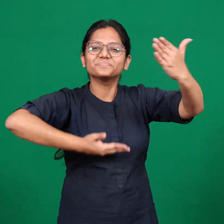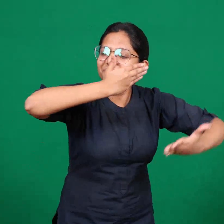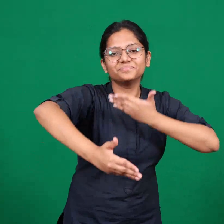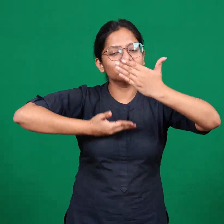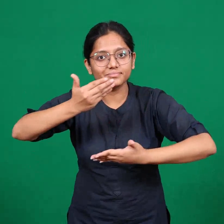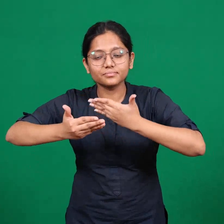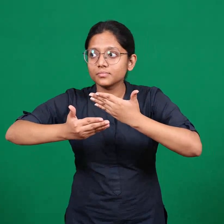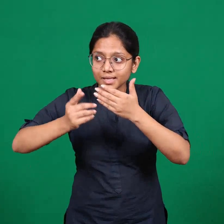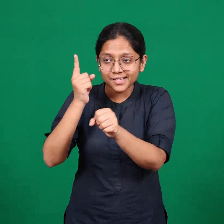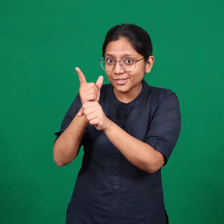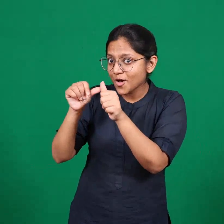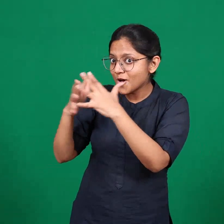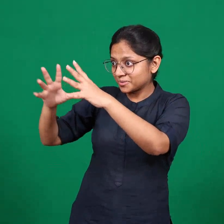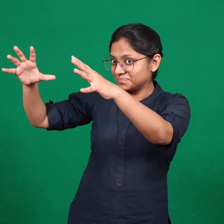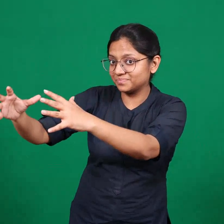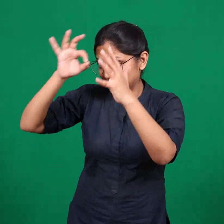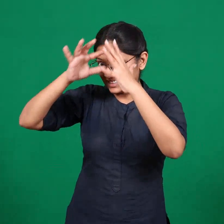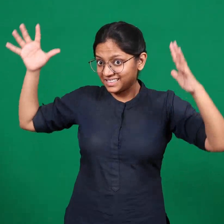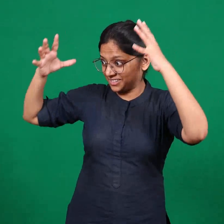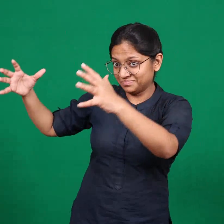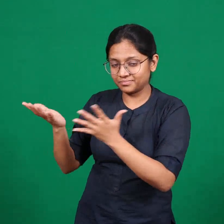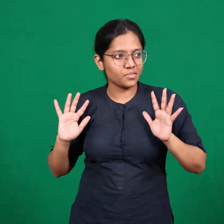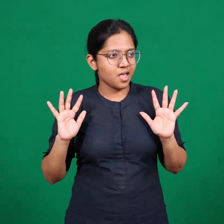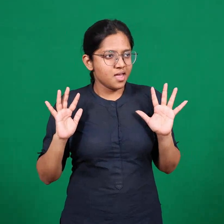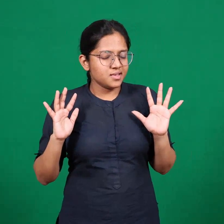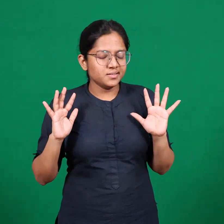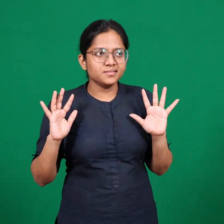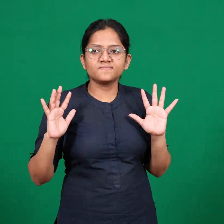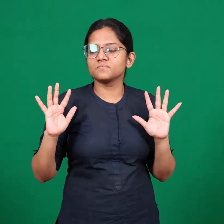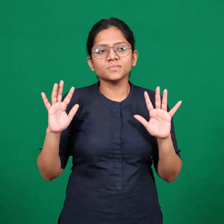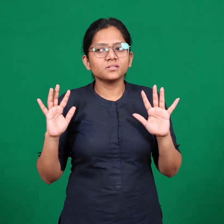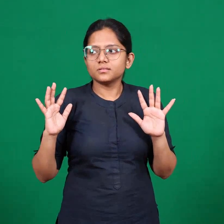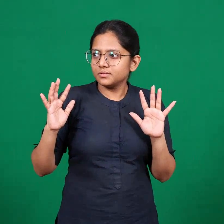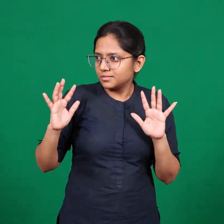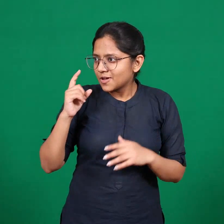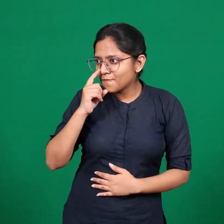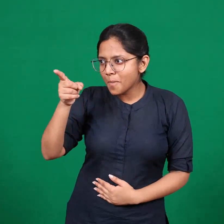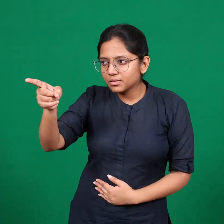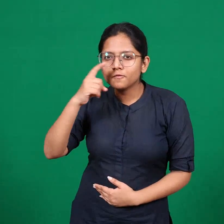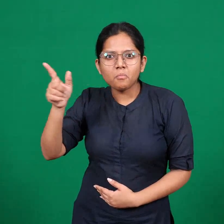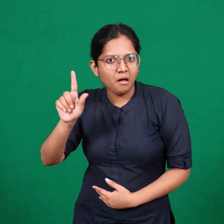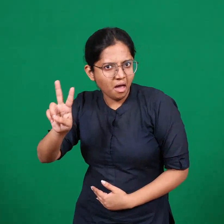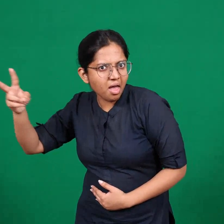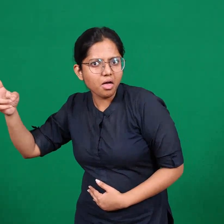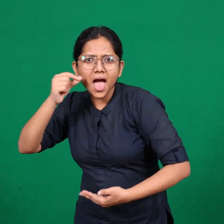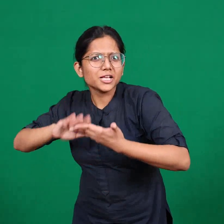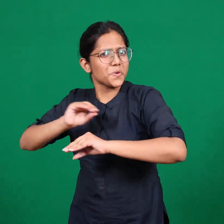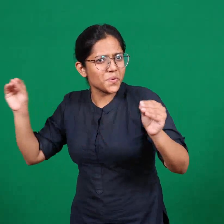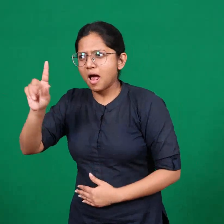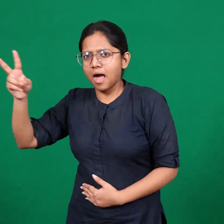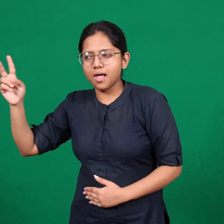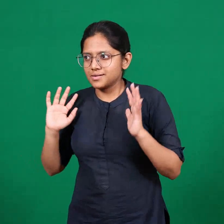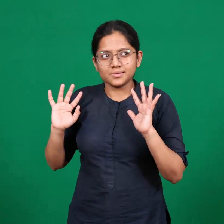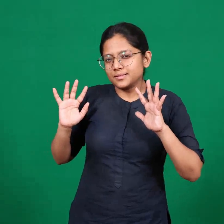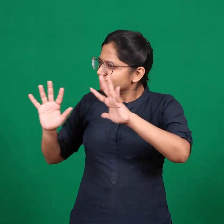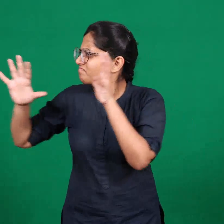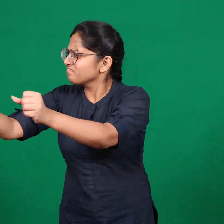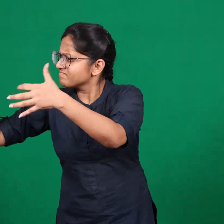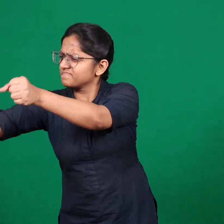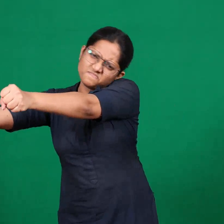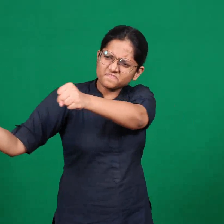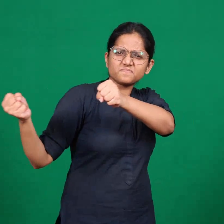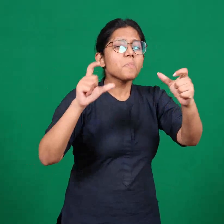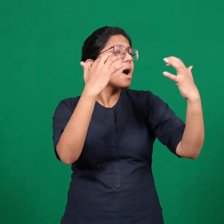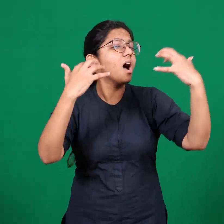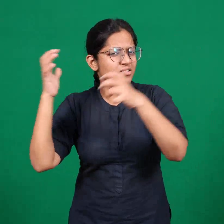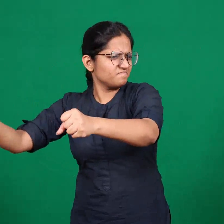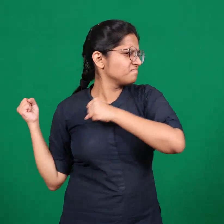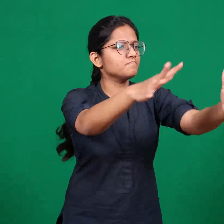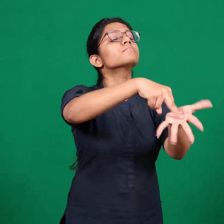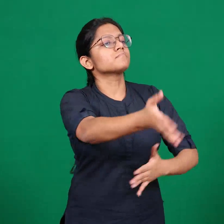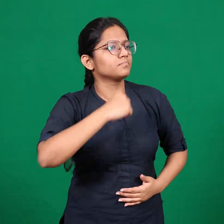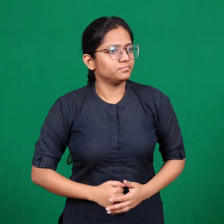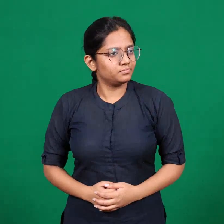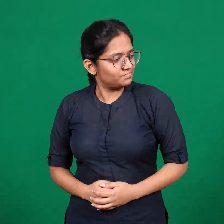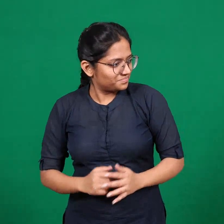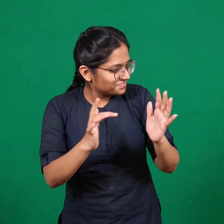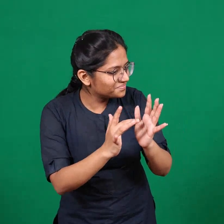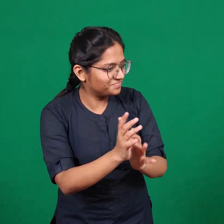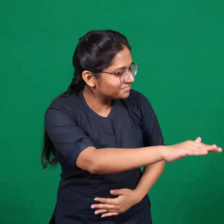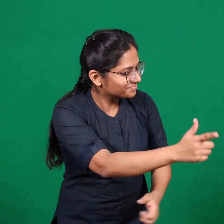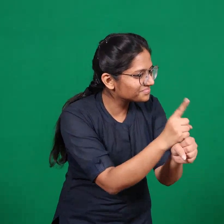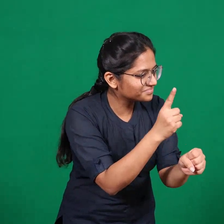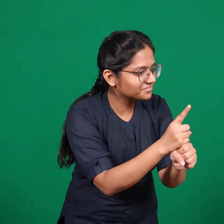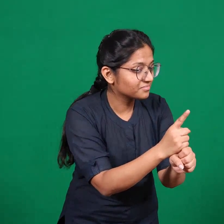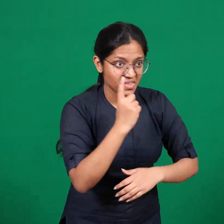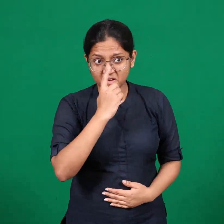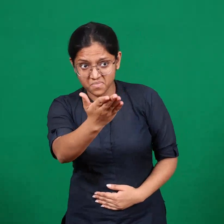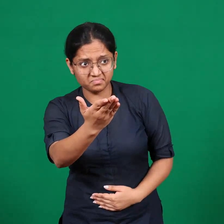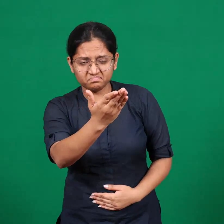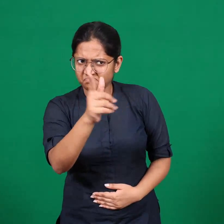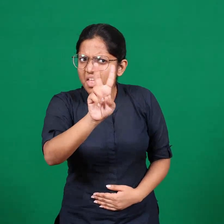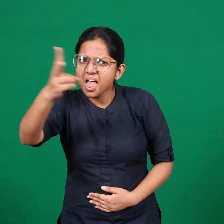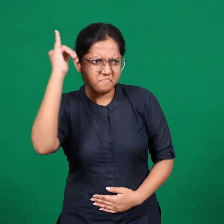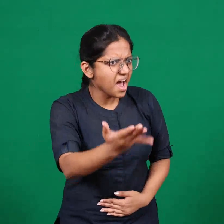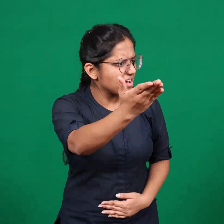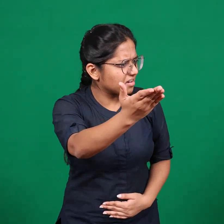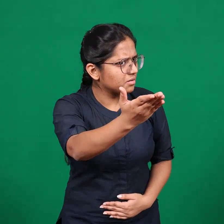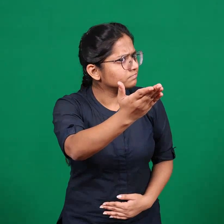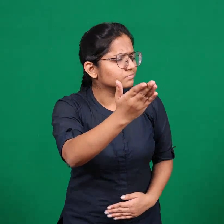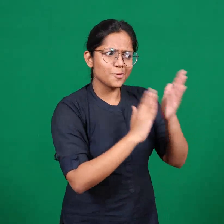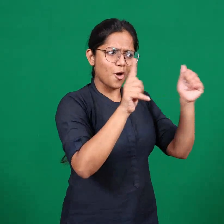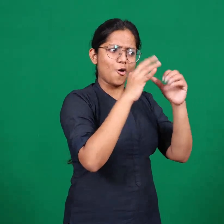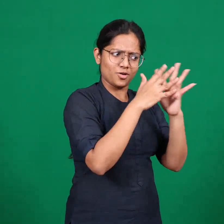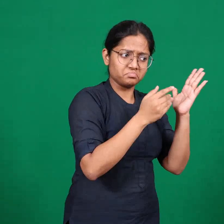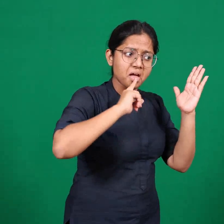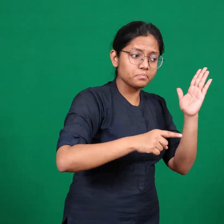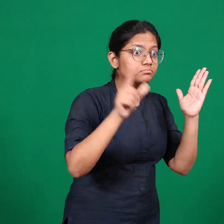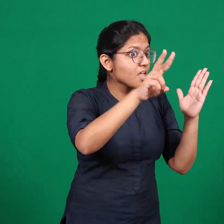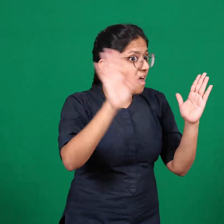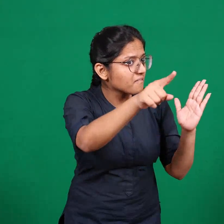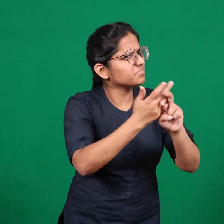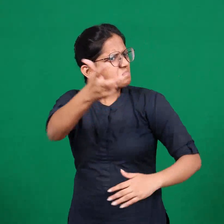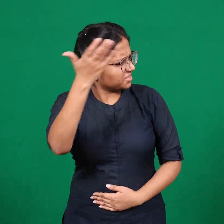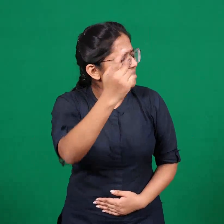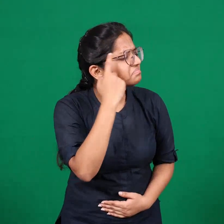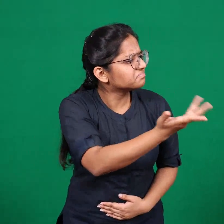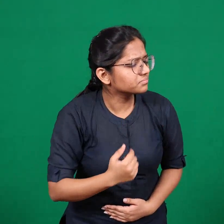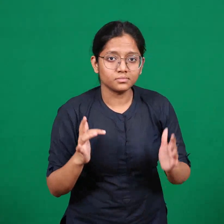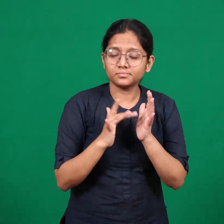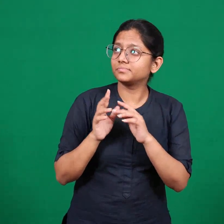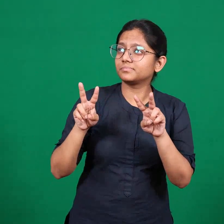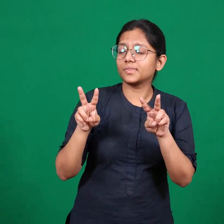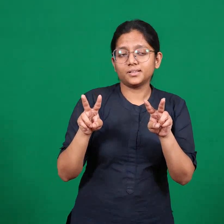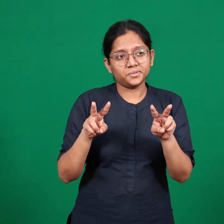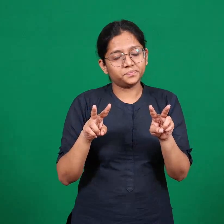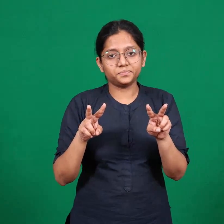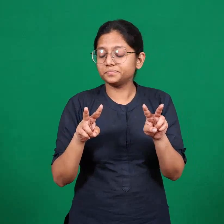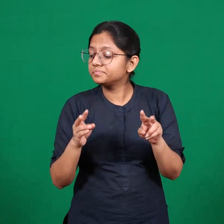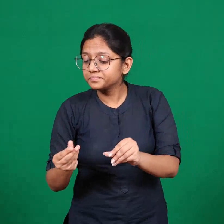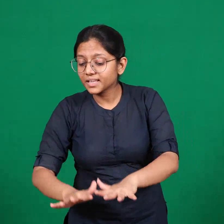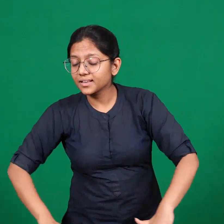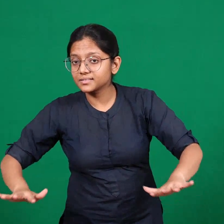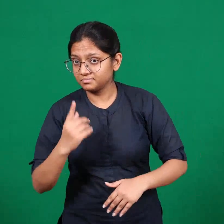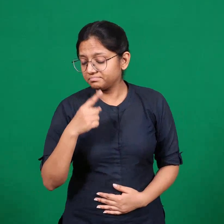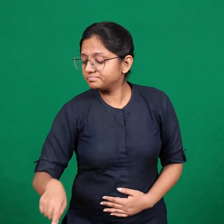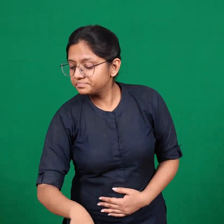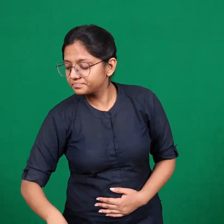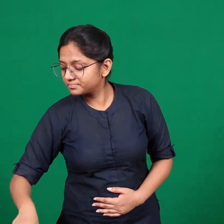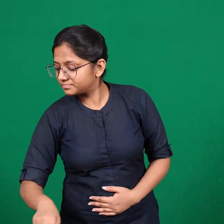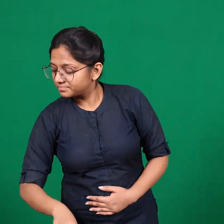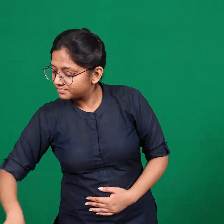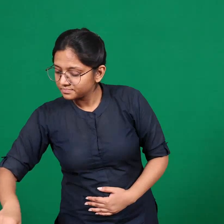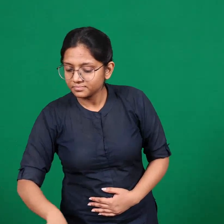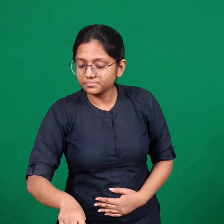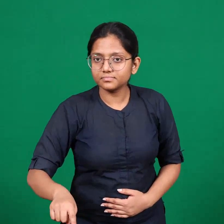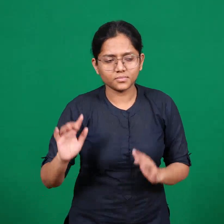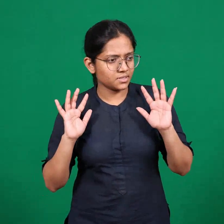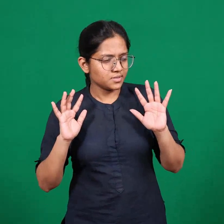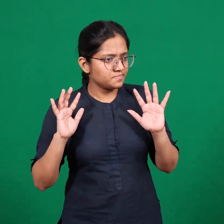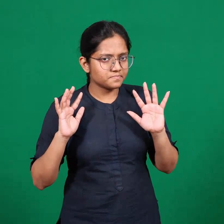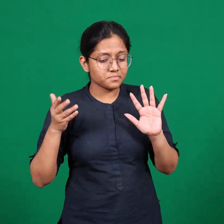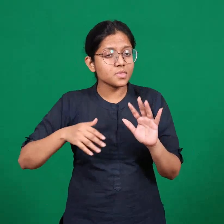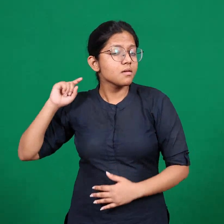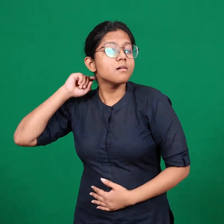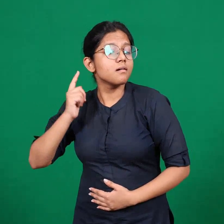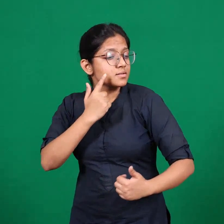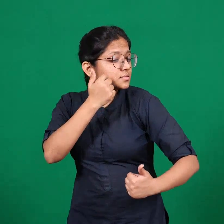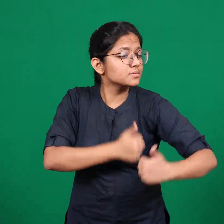They made her stand before them and said, "Teacher, this woman was caught in the act of adultery. In the Law Moses commanded us to stone such a woman. So what do You say?" They said this to test Him, in order to have a basis for accusing Him.